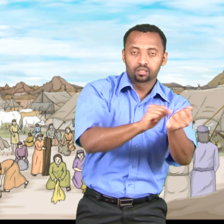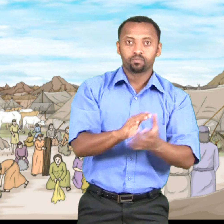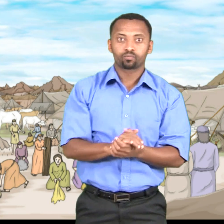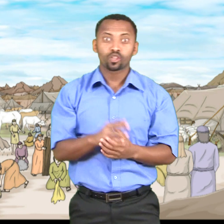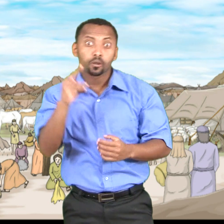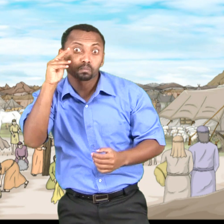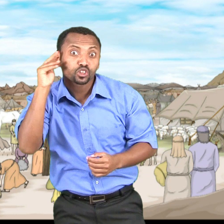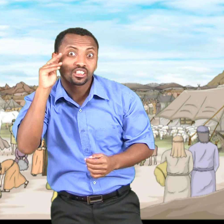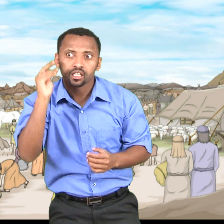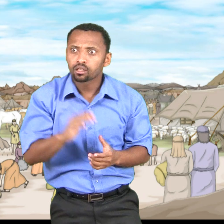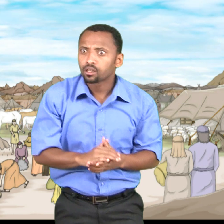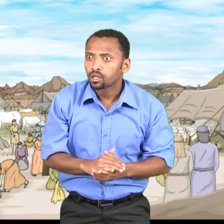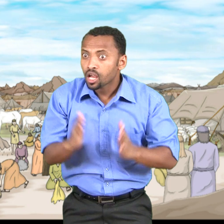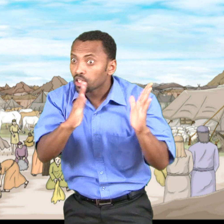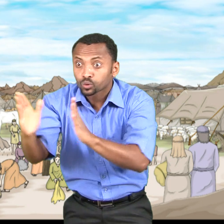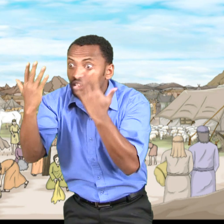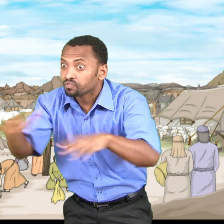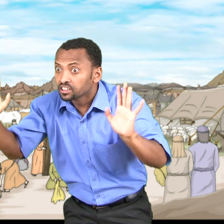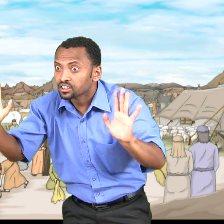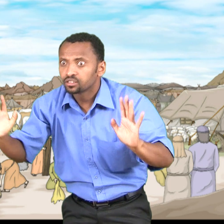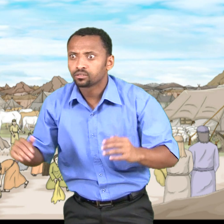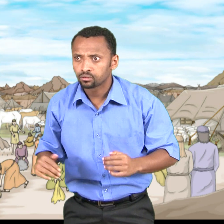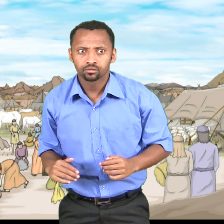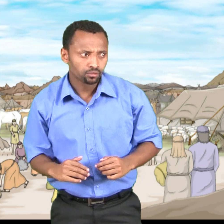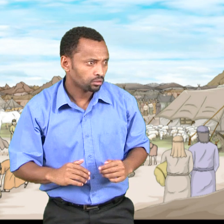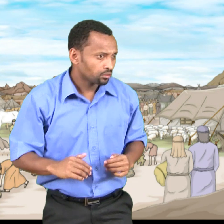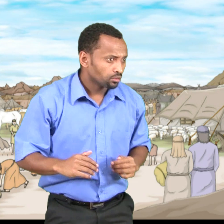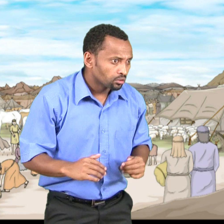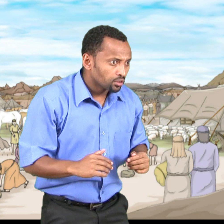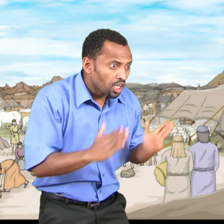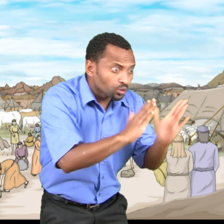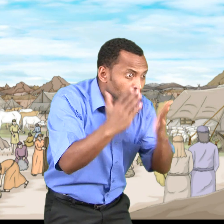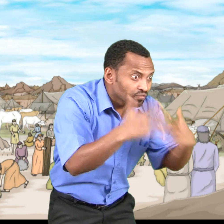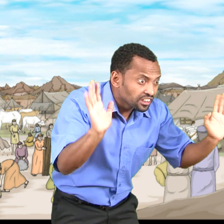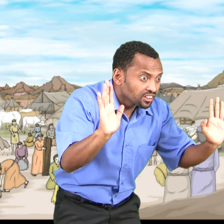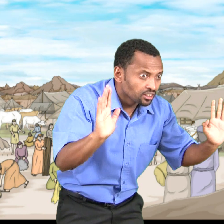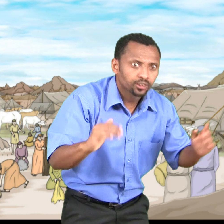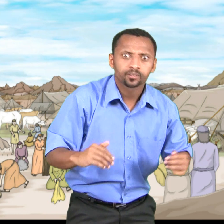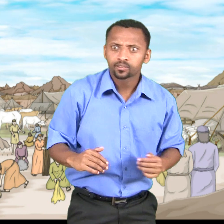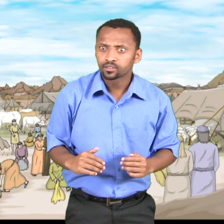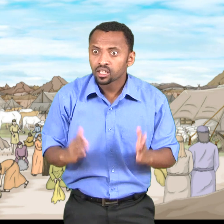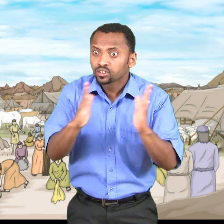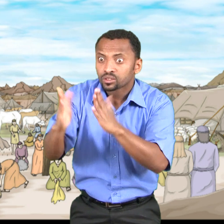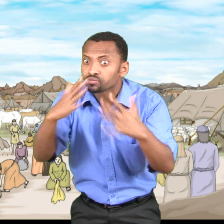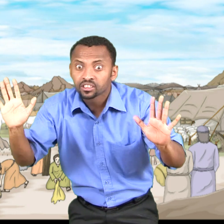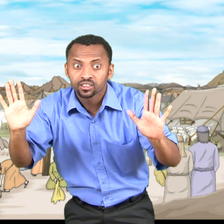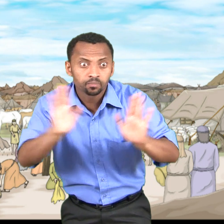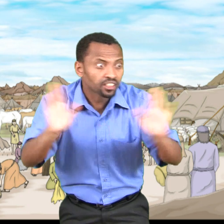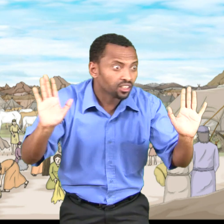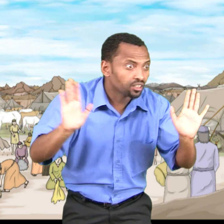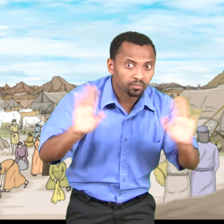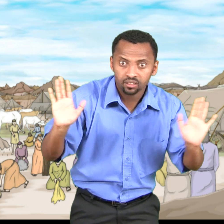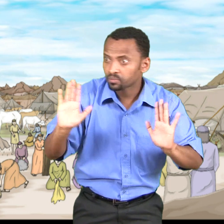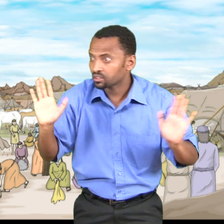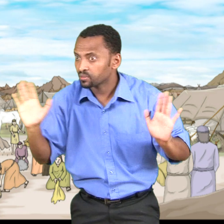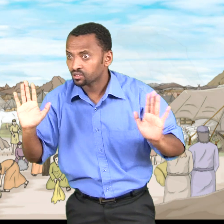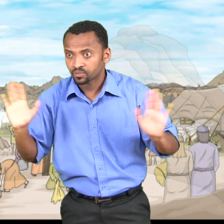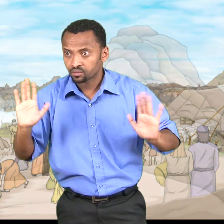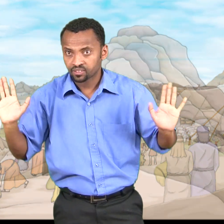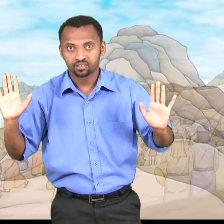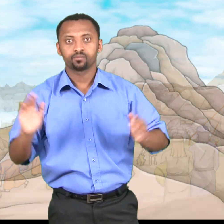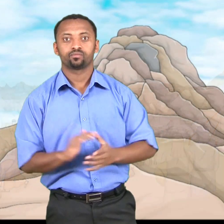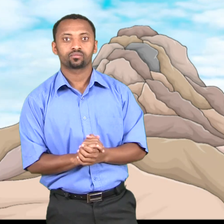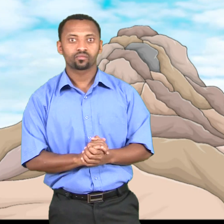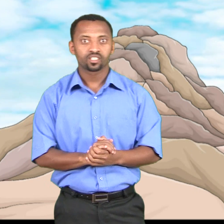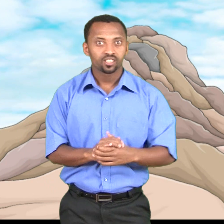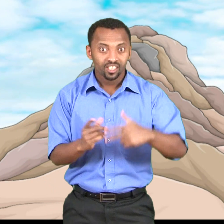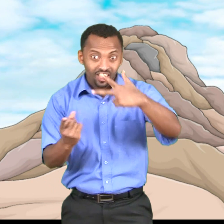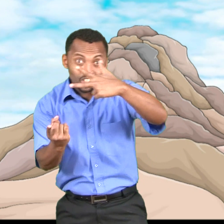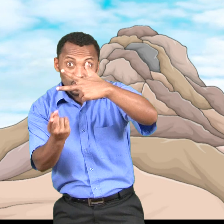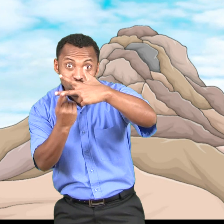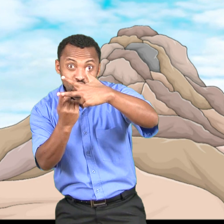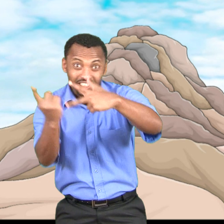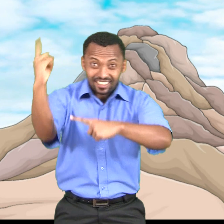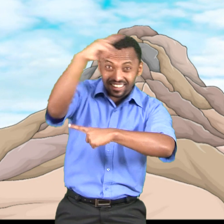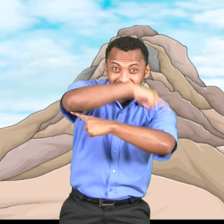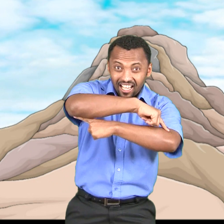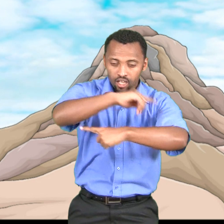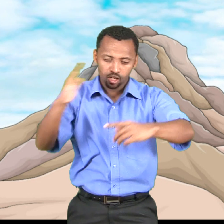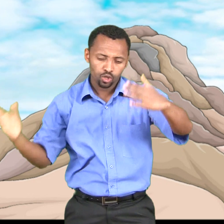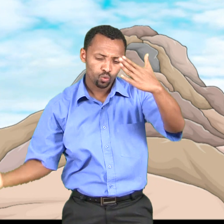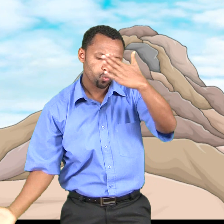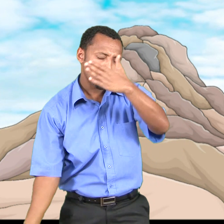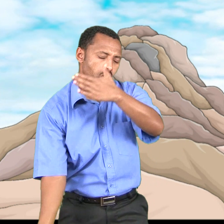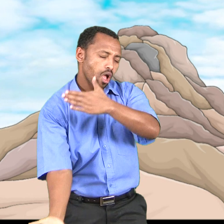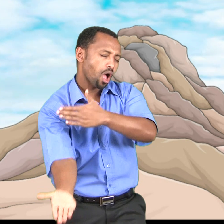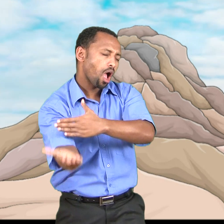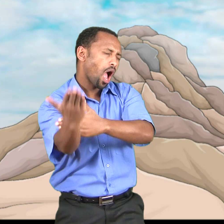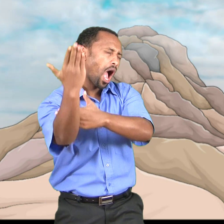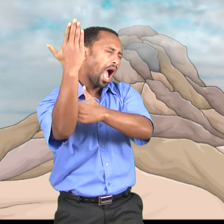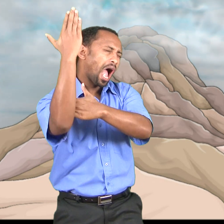“Do not draw near to a woman.”